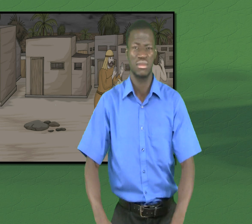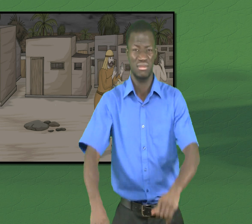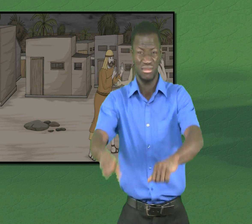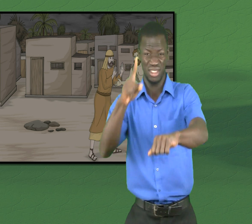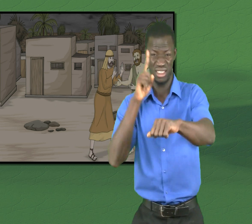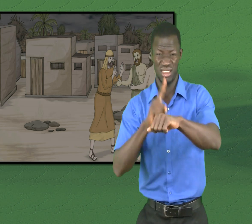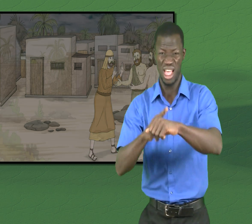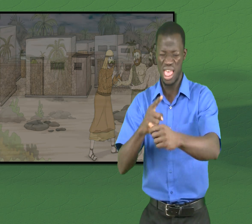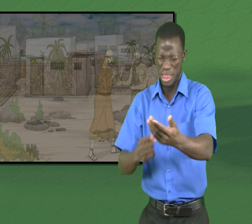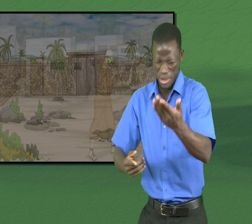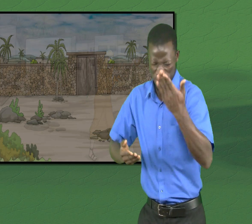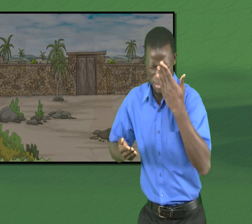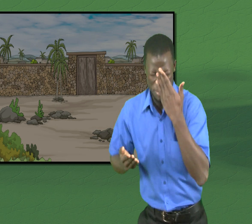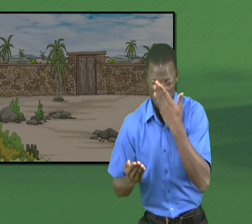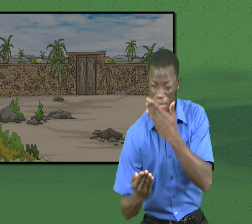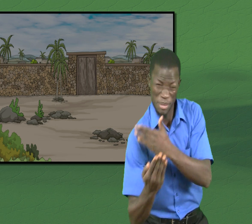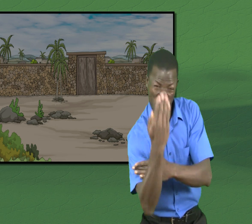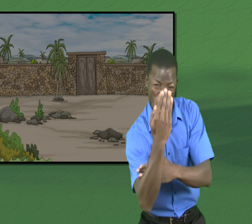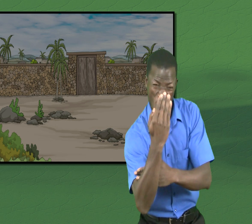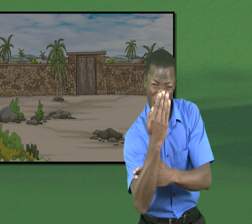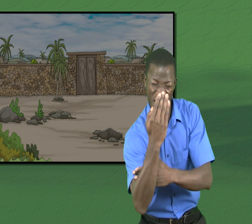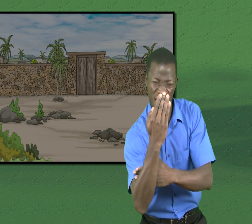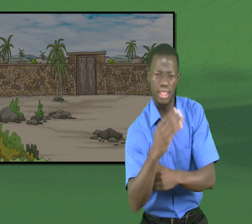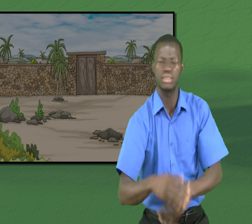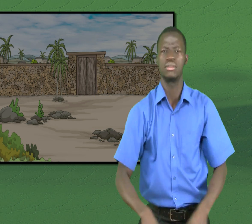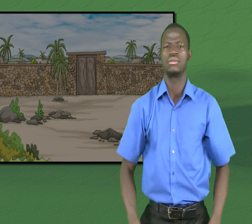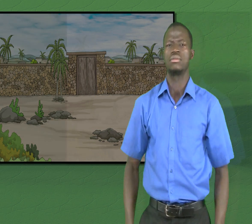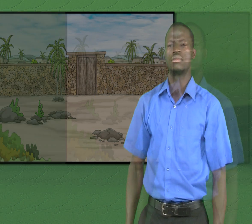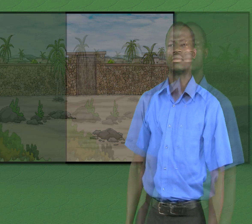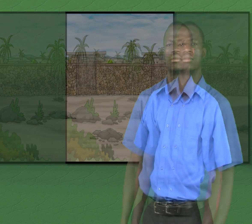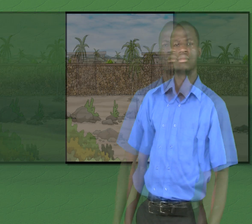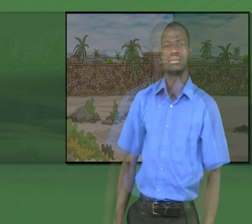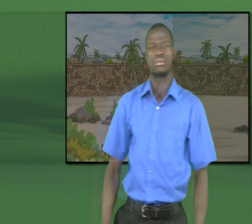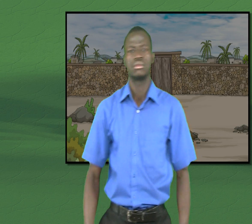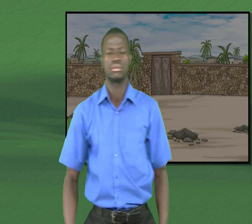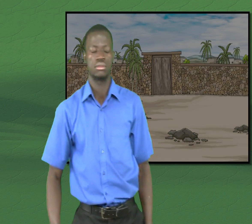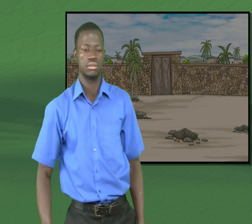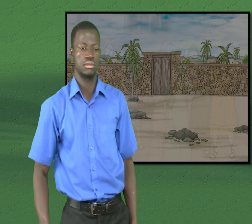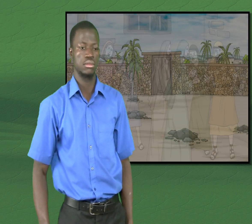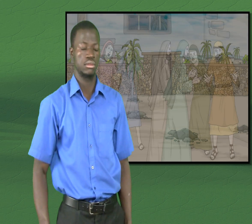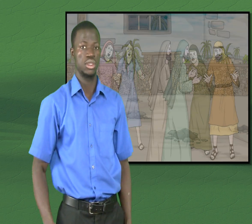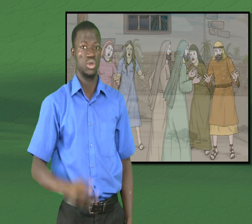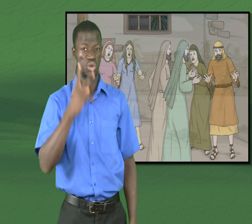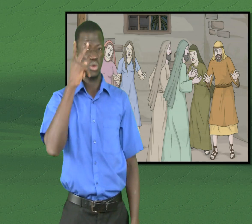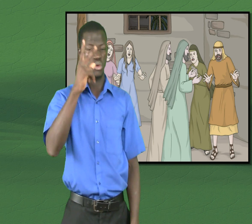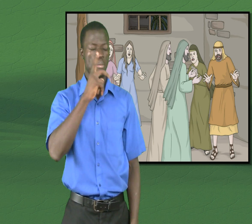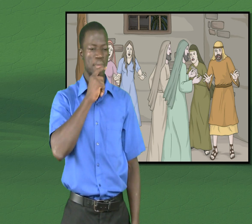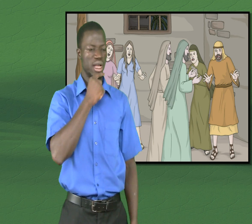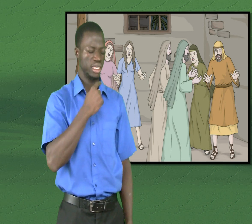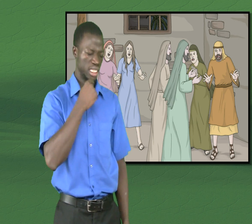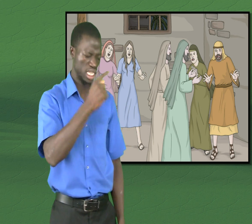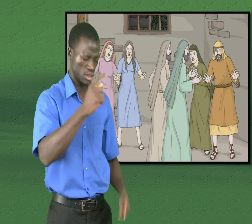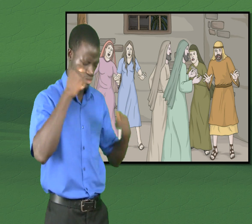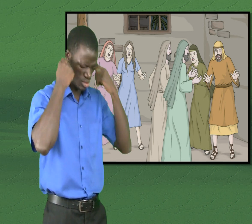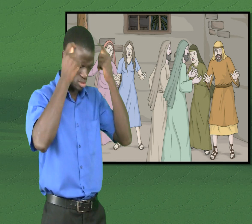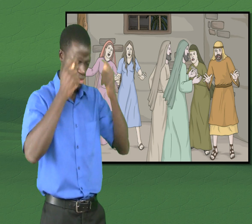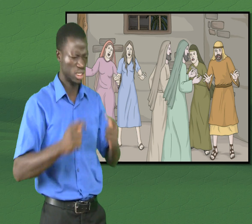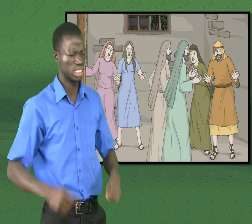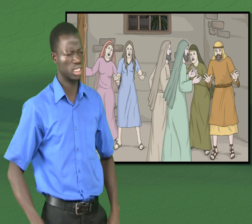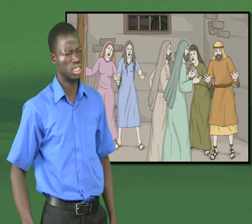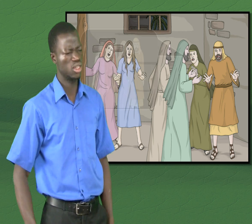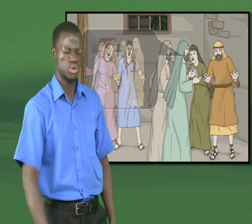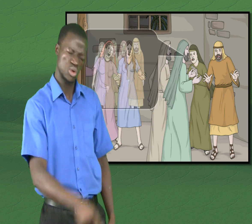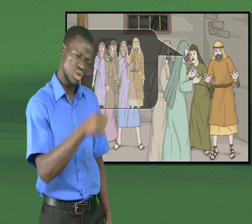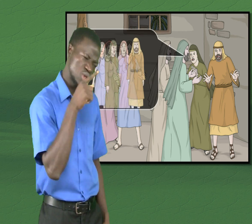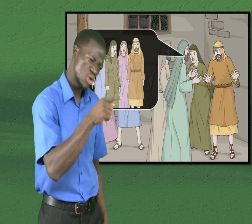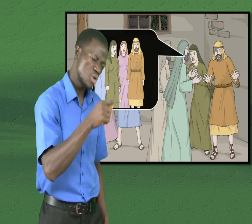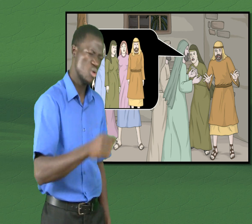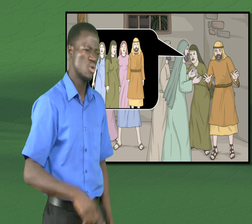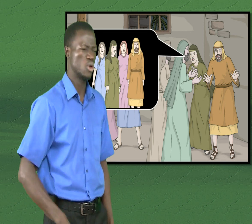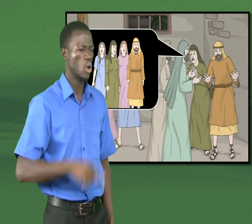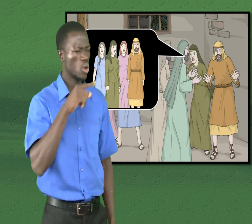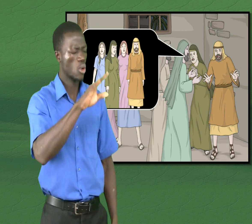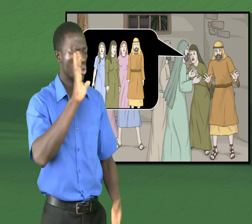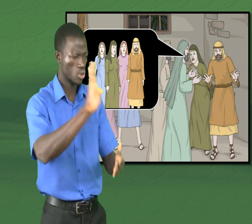At daybreak the angels hurried Lot along, saying, “Get up!